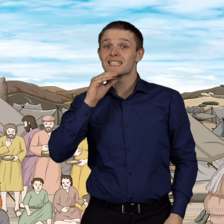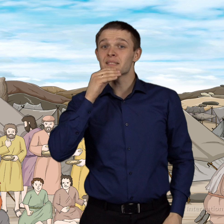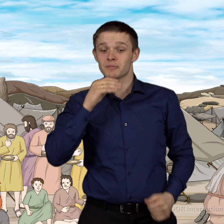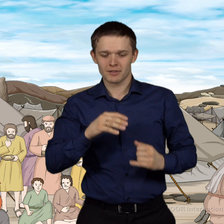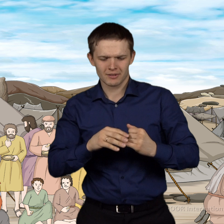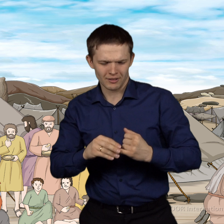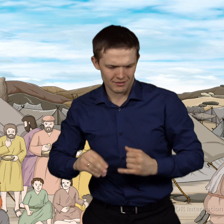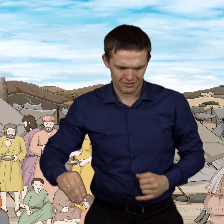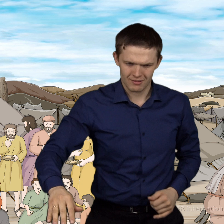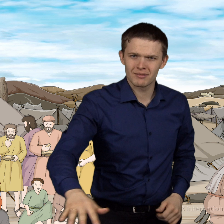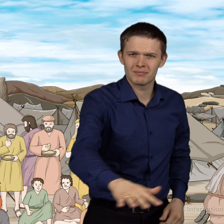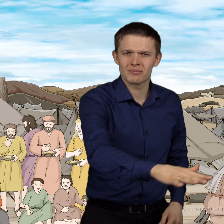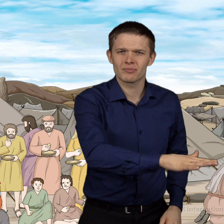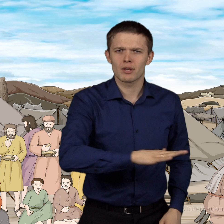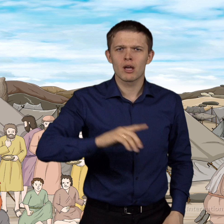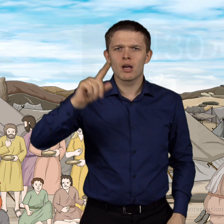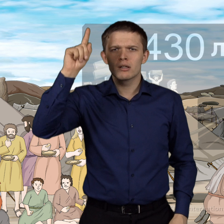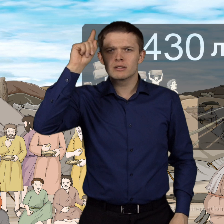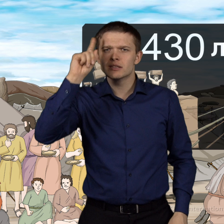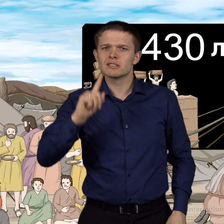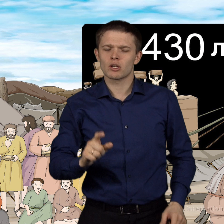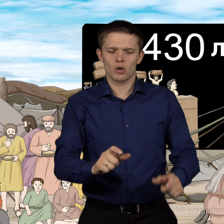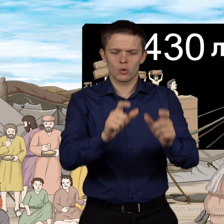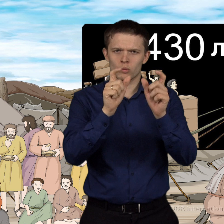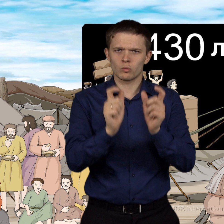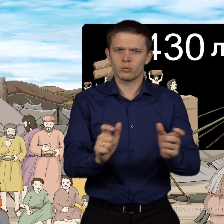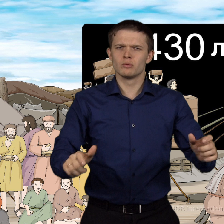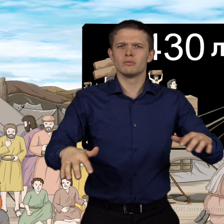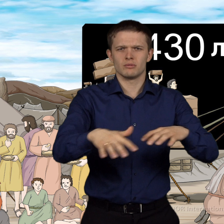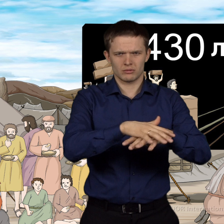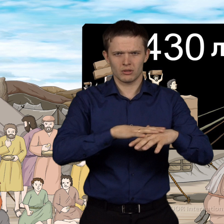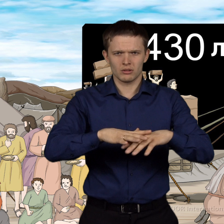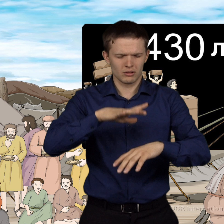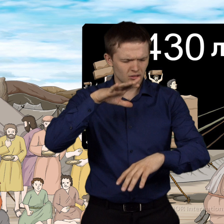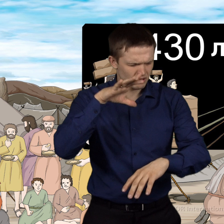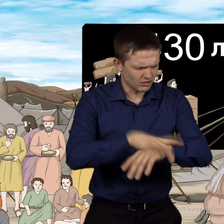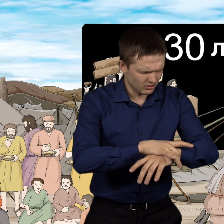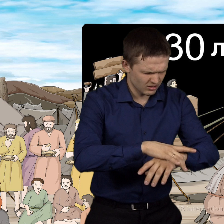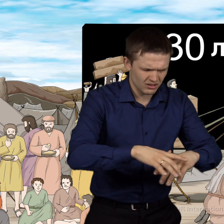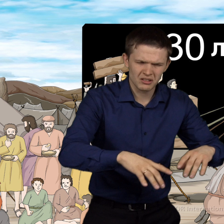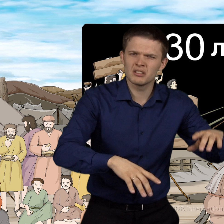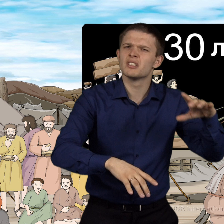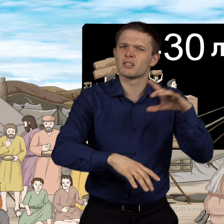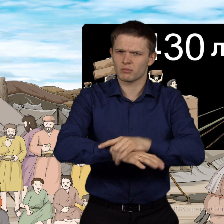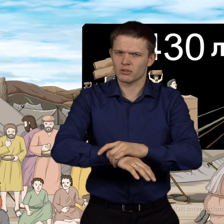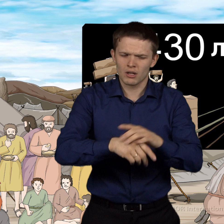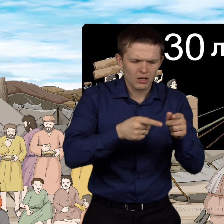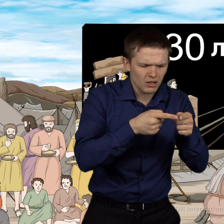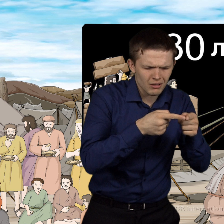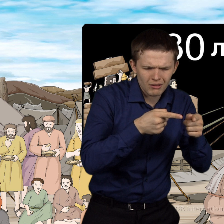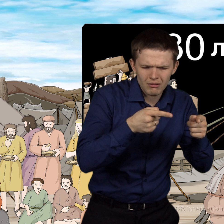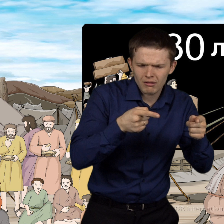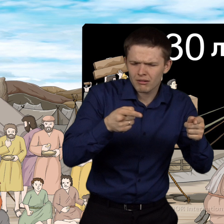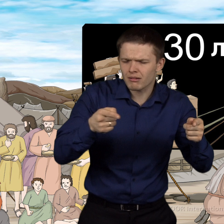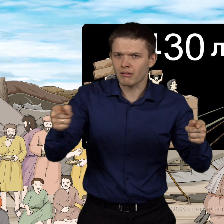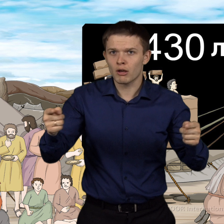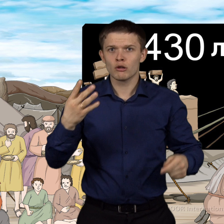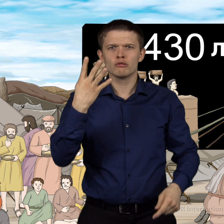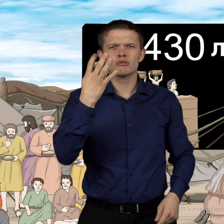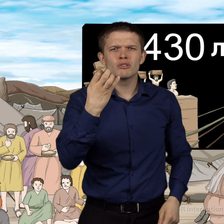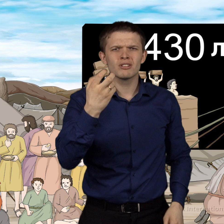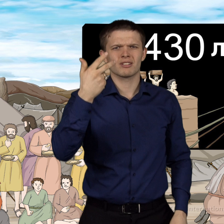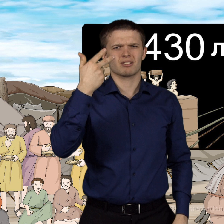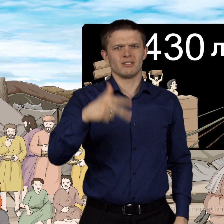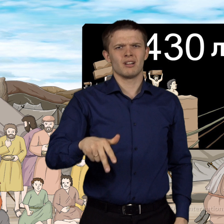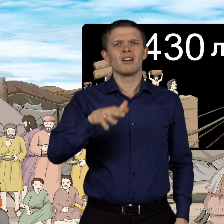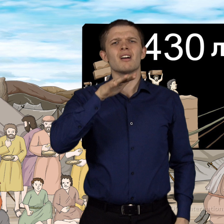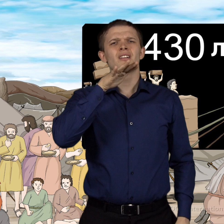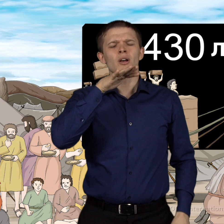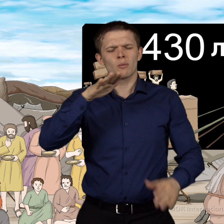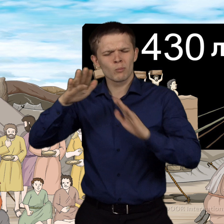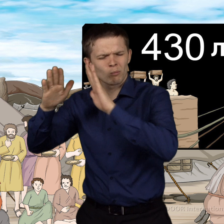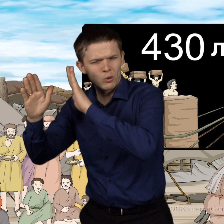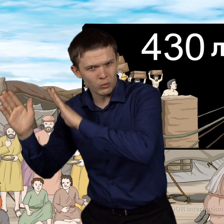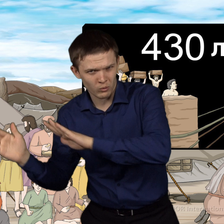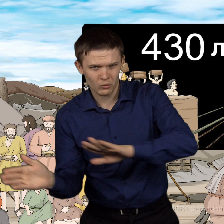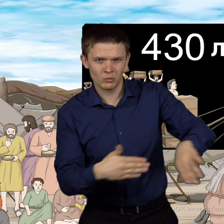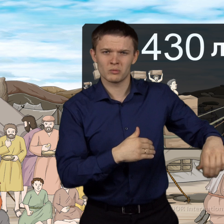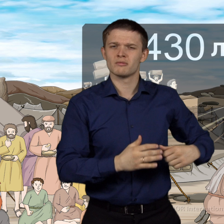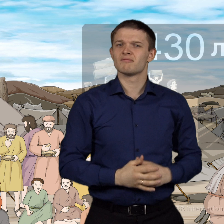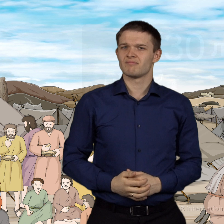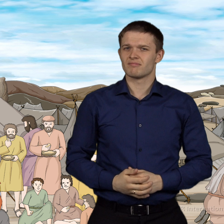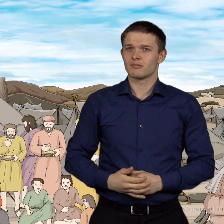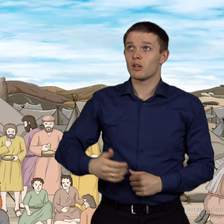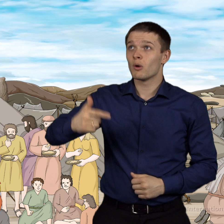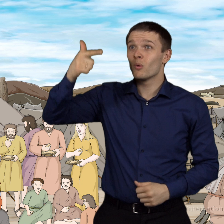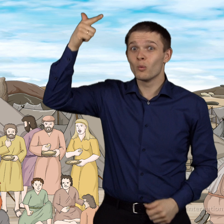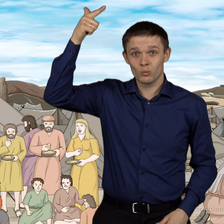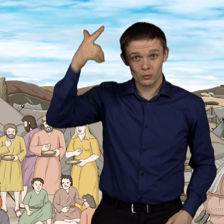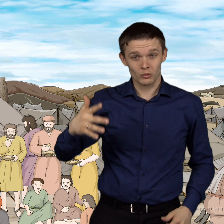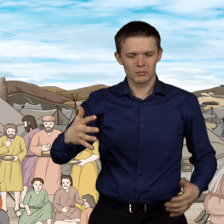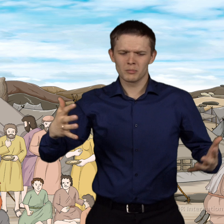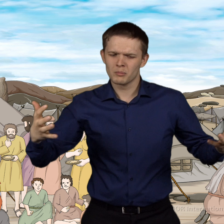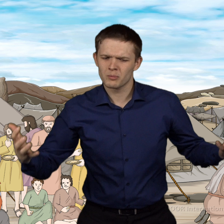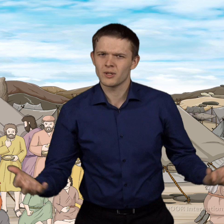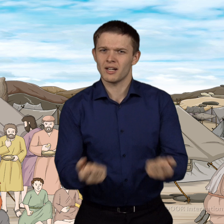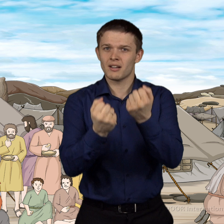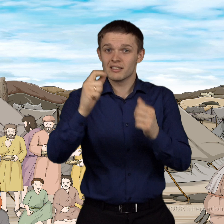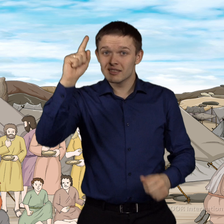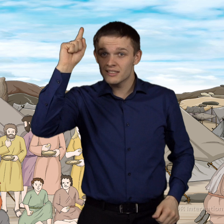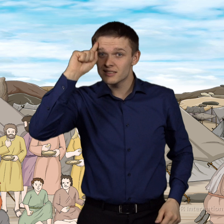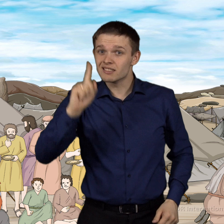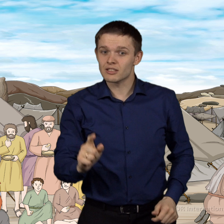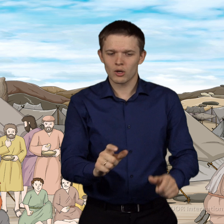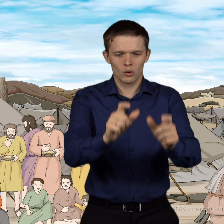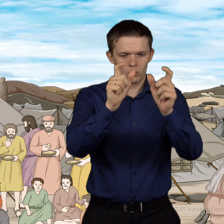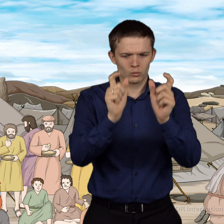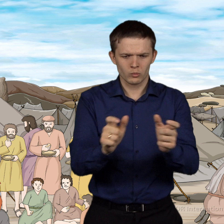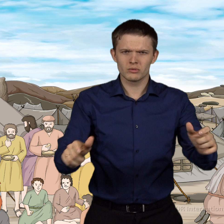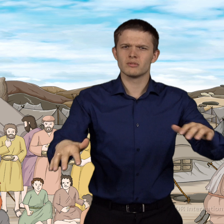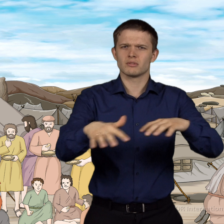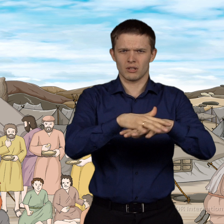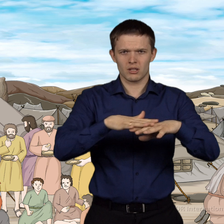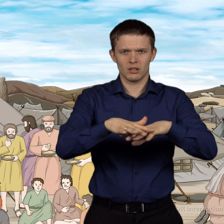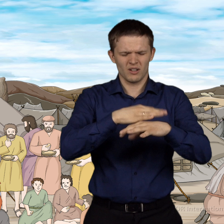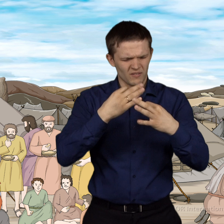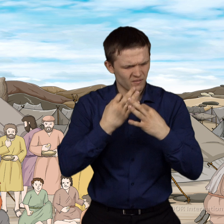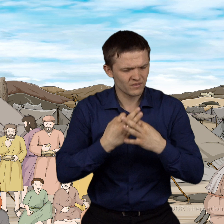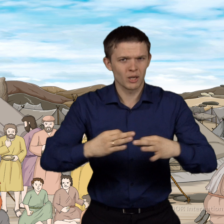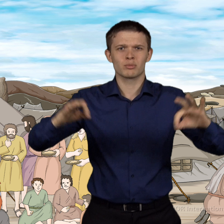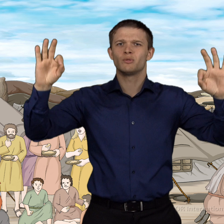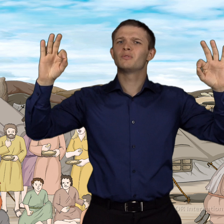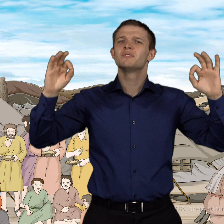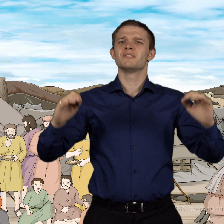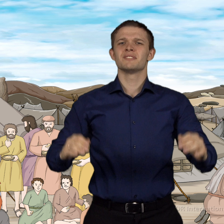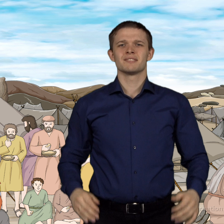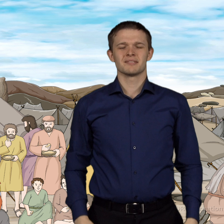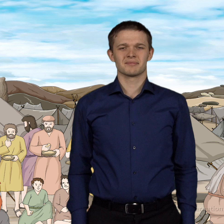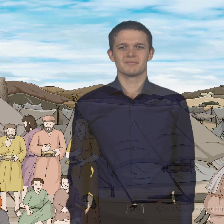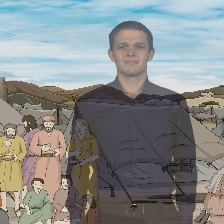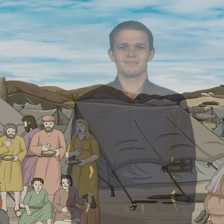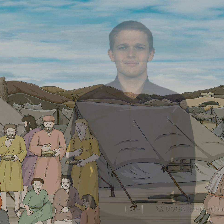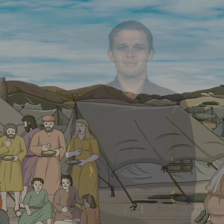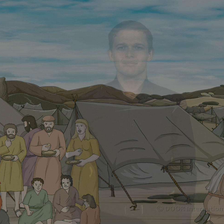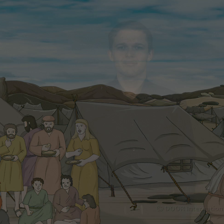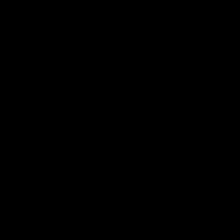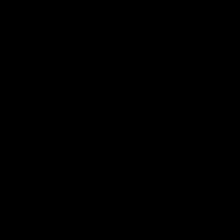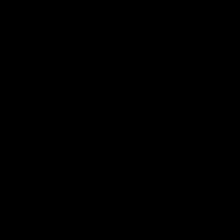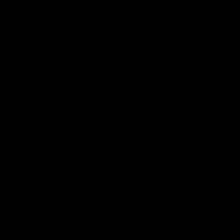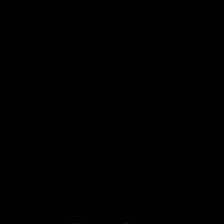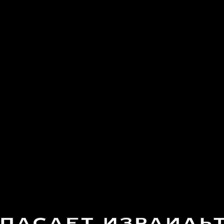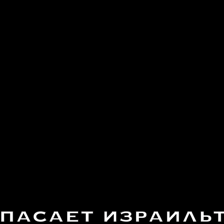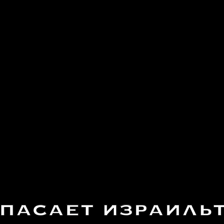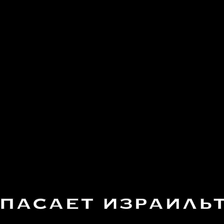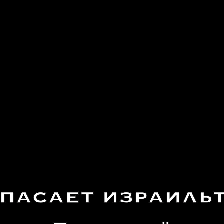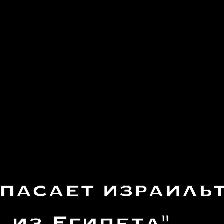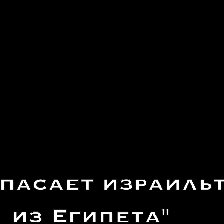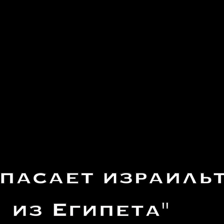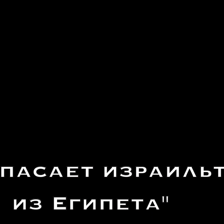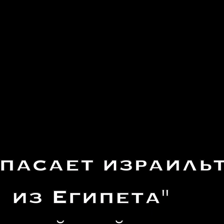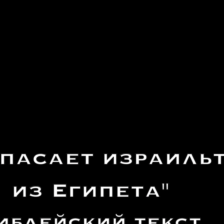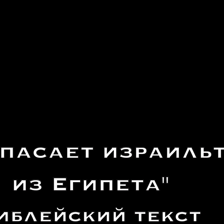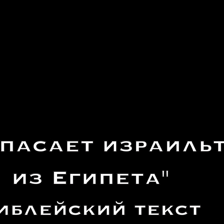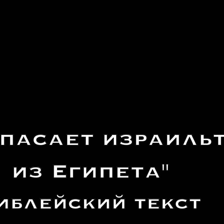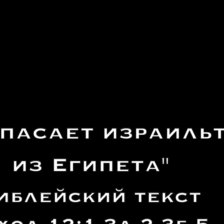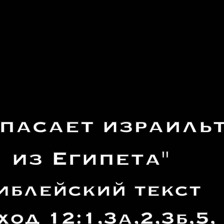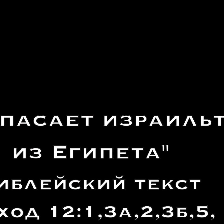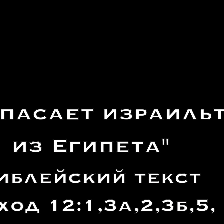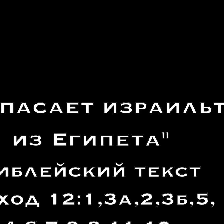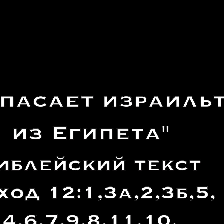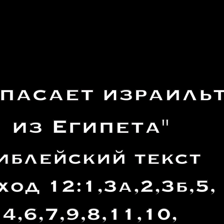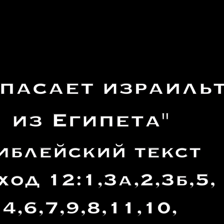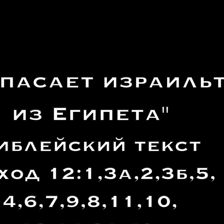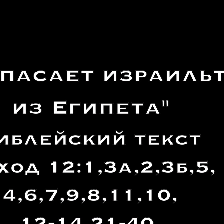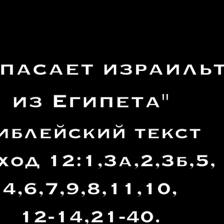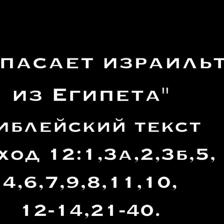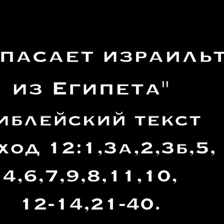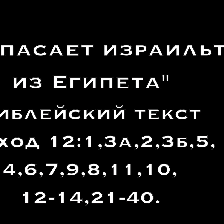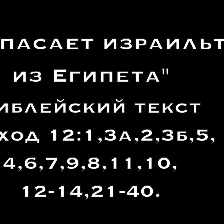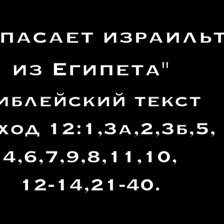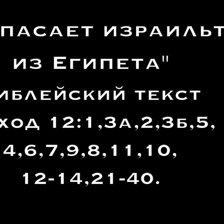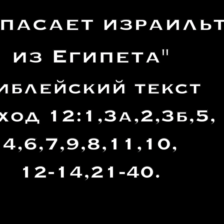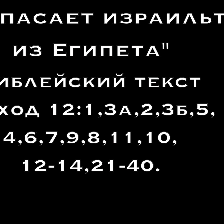Now the duration of the Israelites’ stay in Egypt was 430 years. At the end of the 430 years, to the very day, all the LORD’s divisions went out of the land of Egypt.